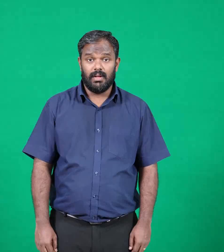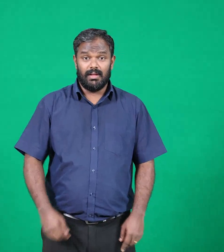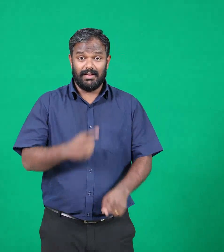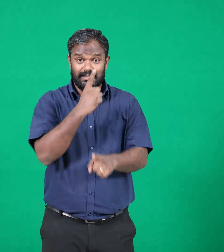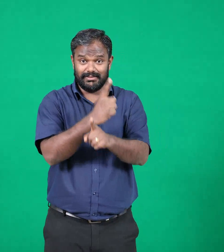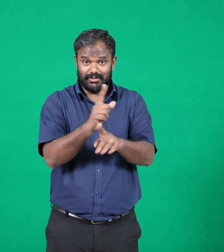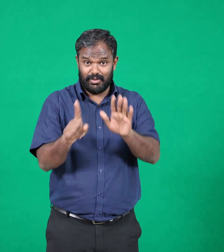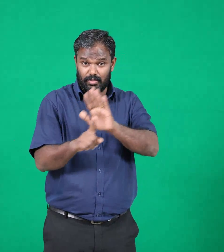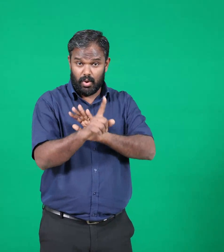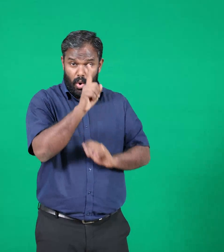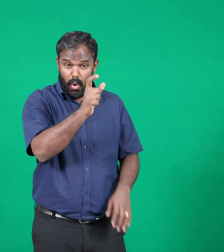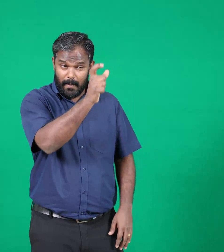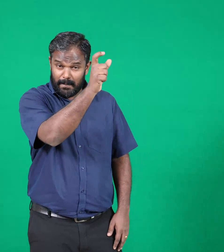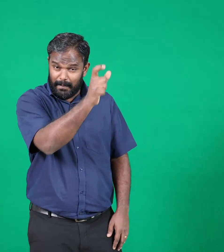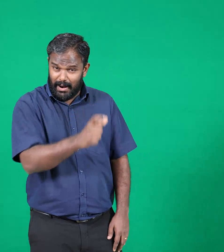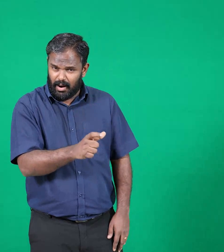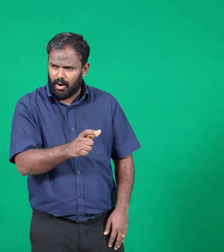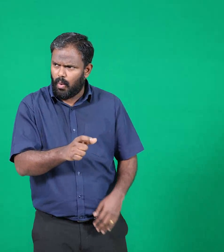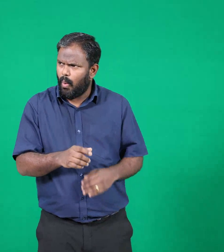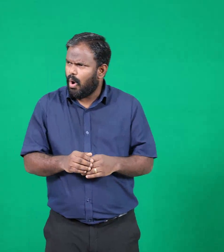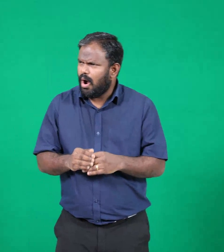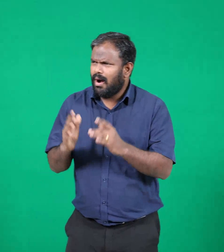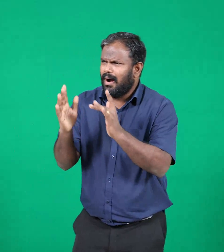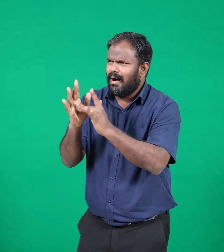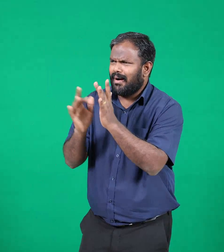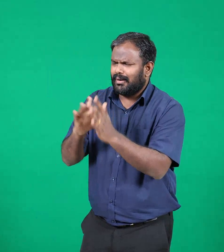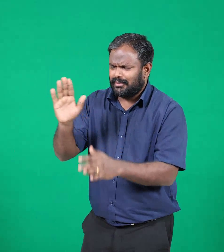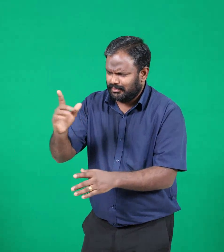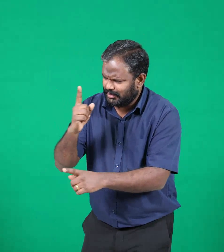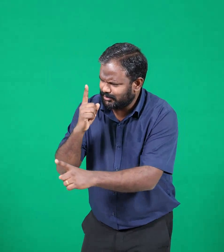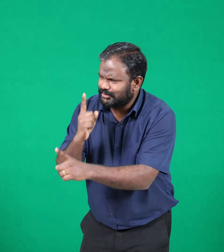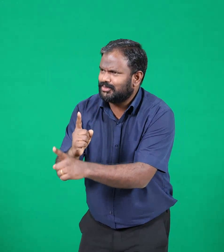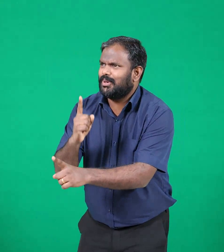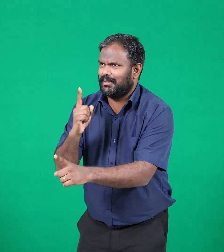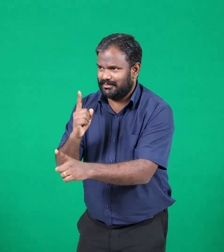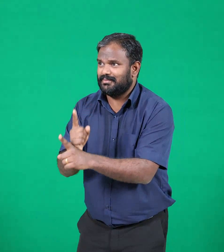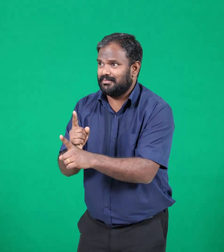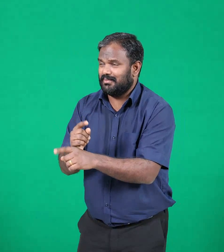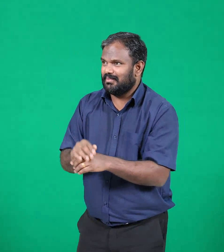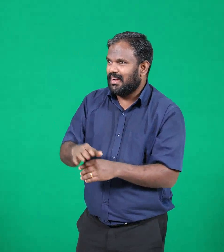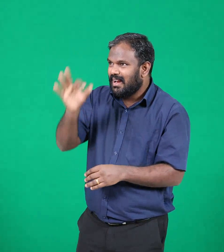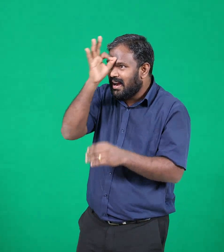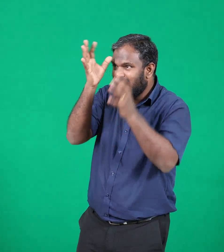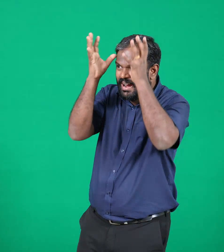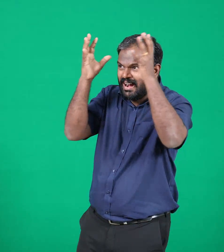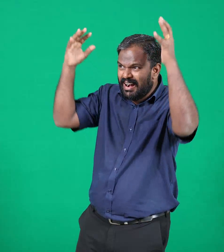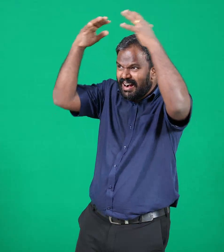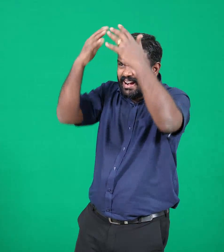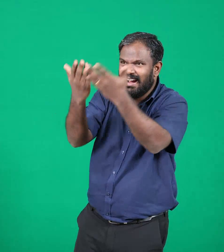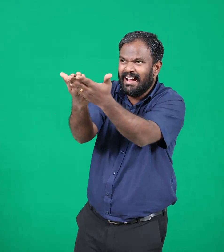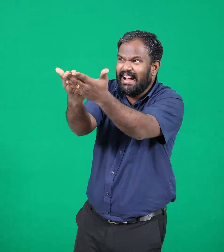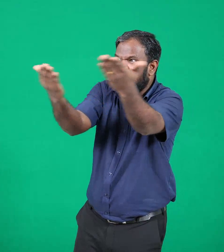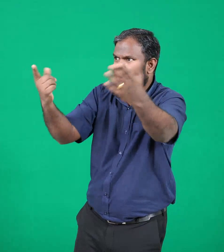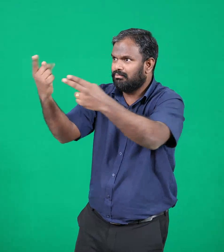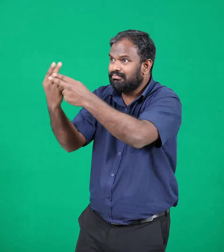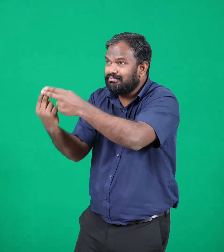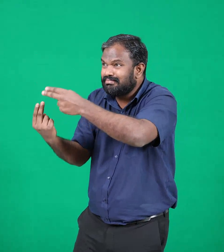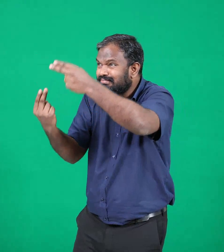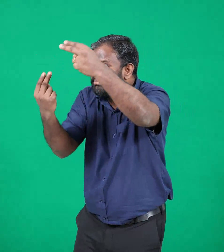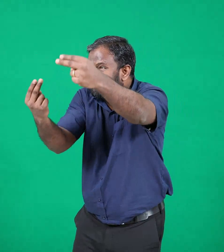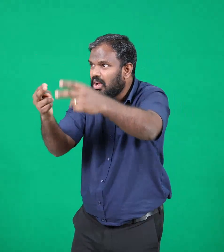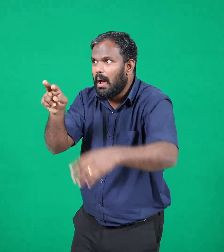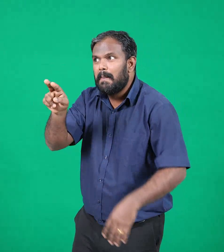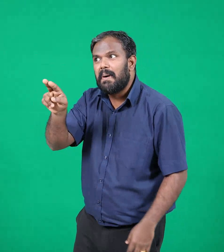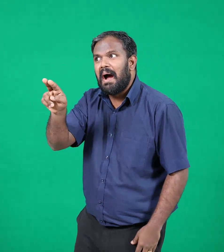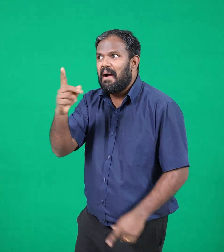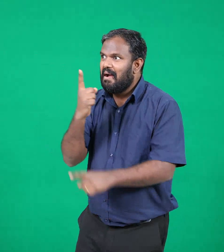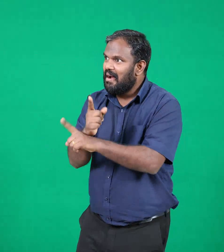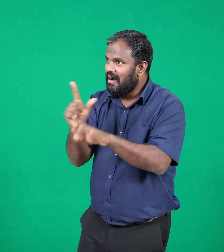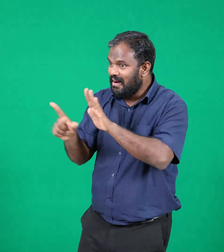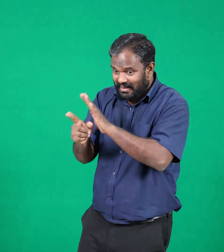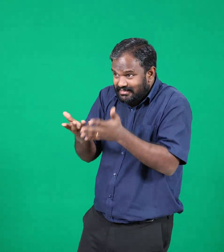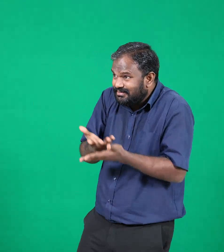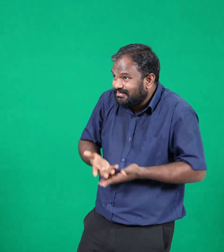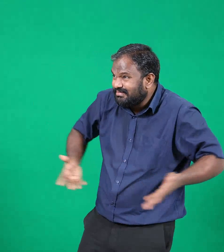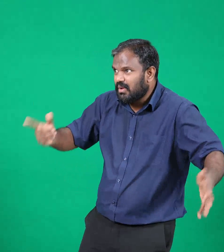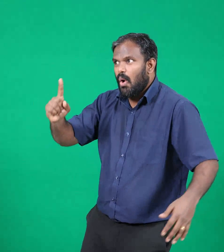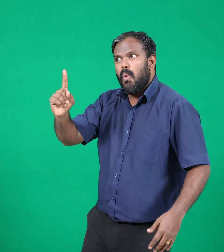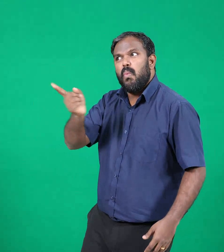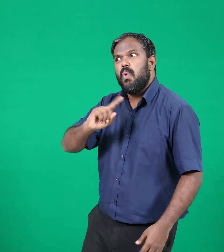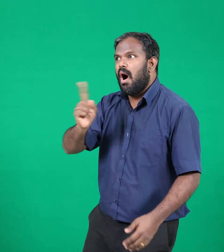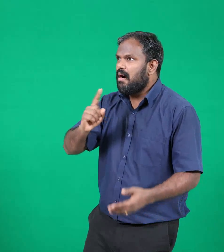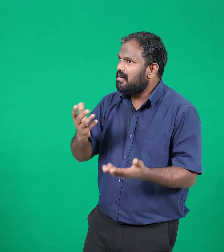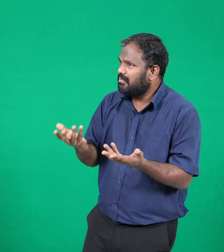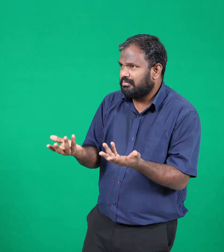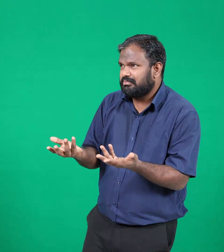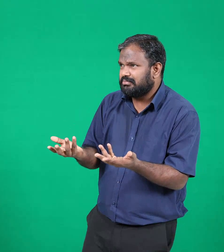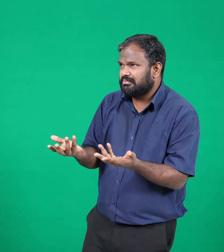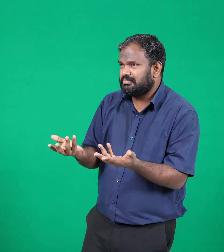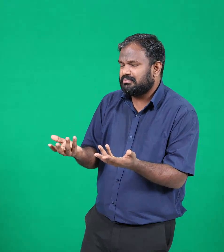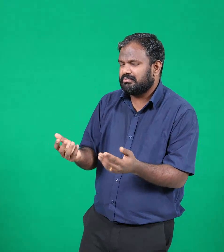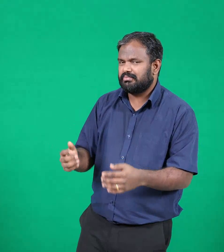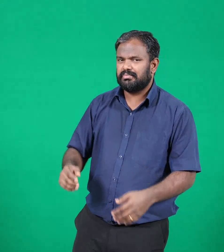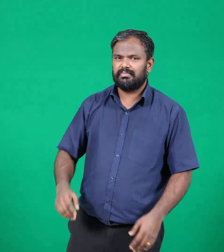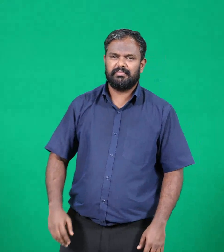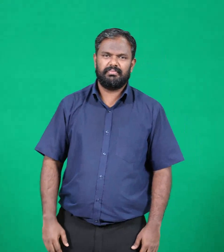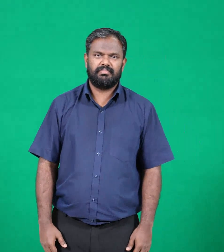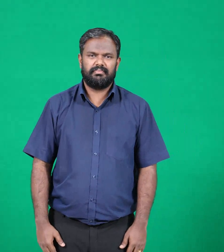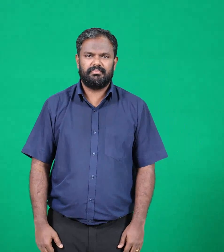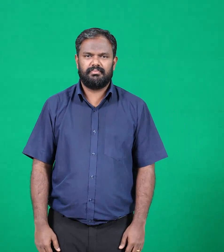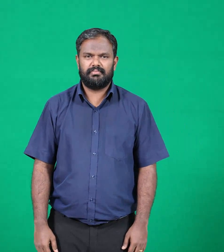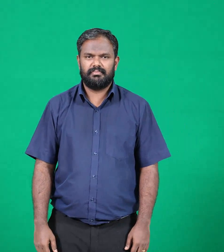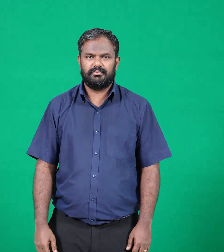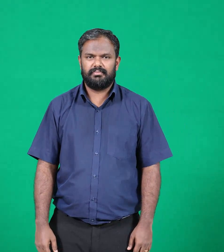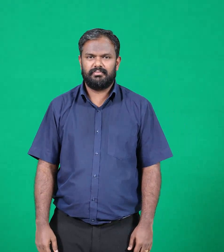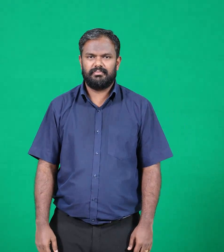One of the experts in the law told Him, "Teacher, when You say these things, You insult us as well."